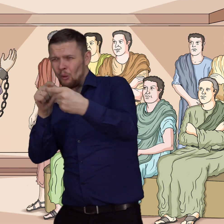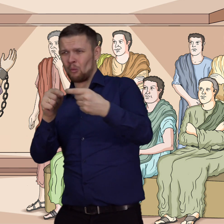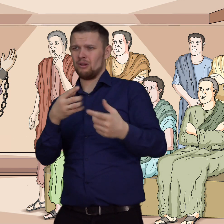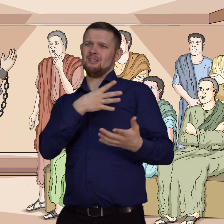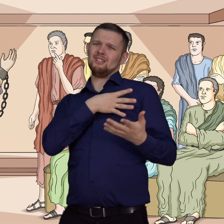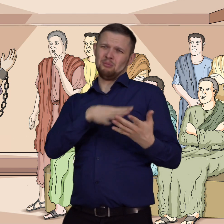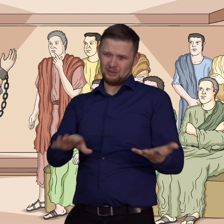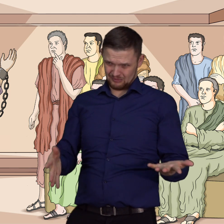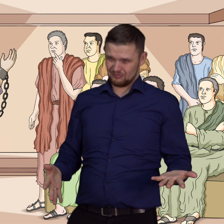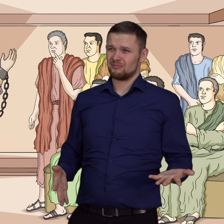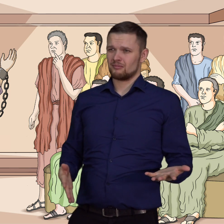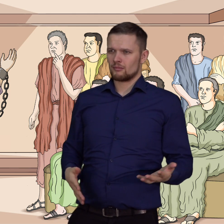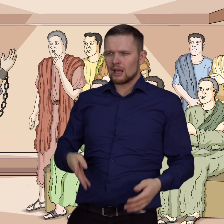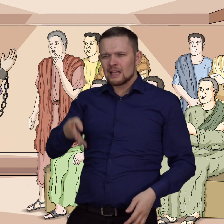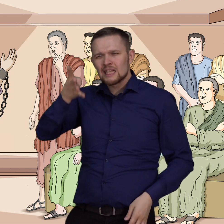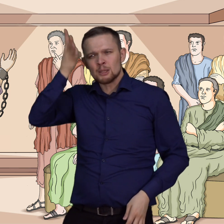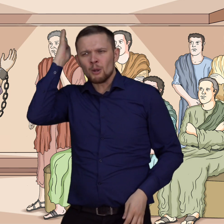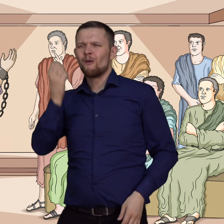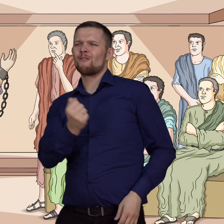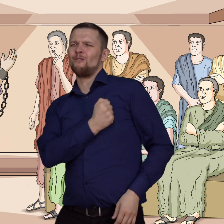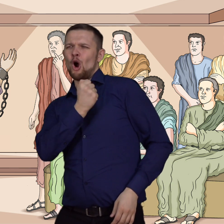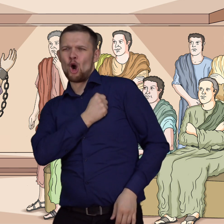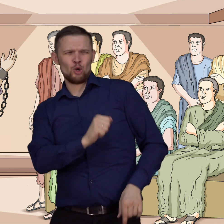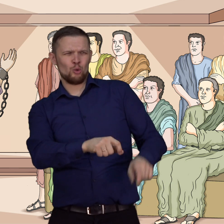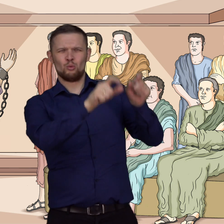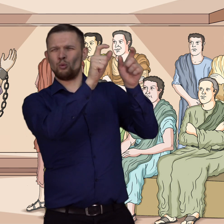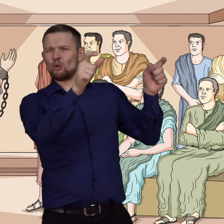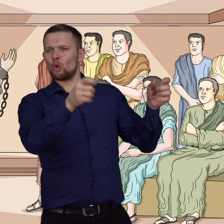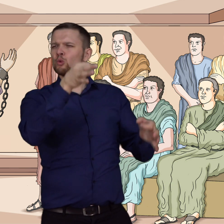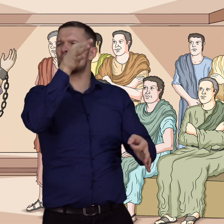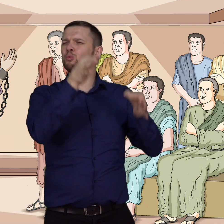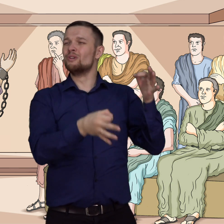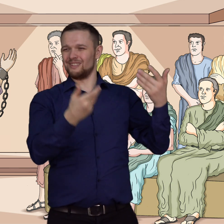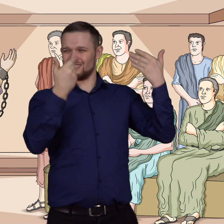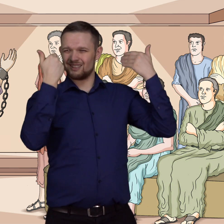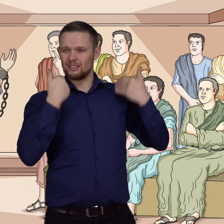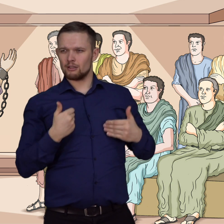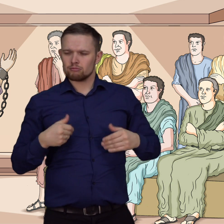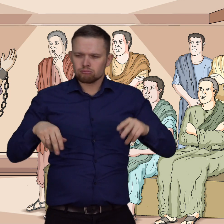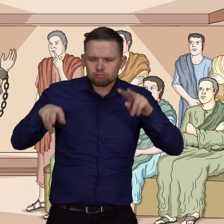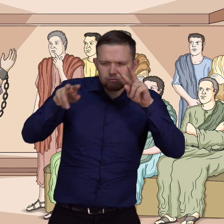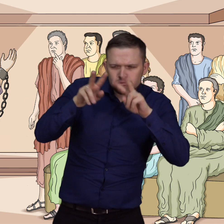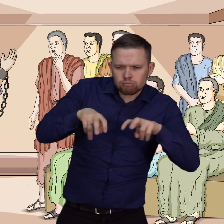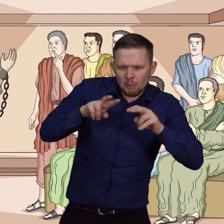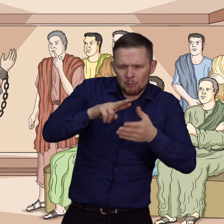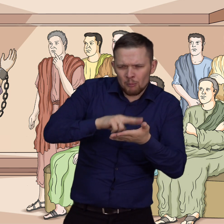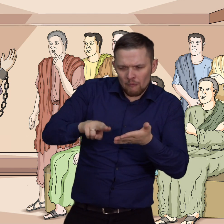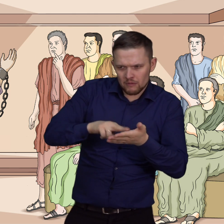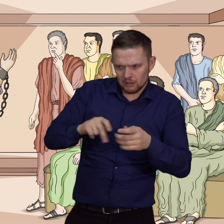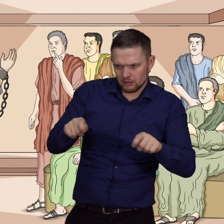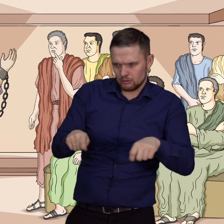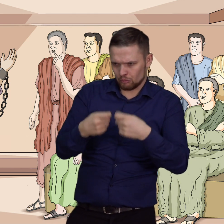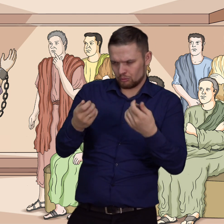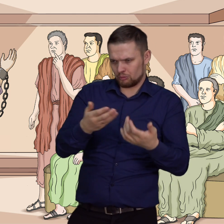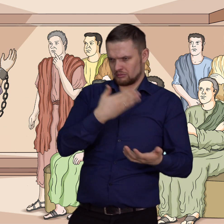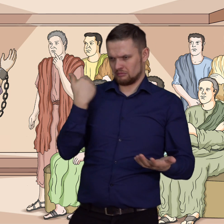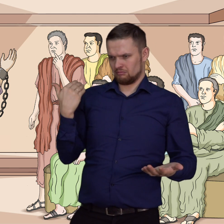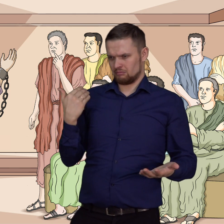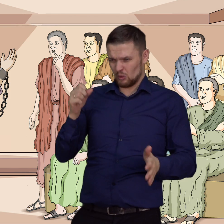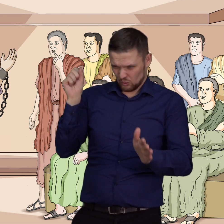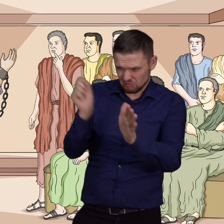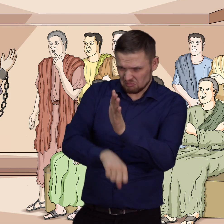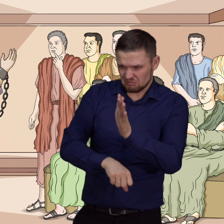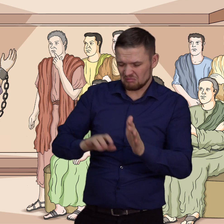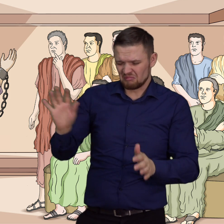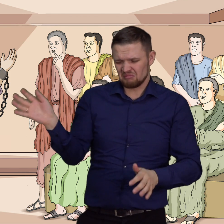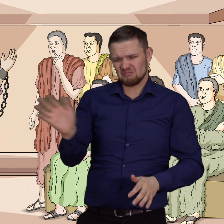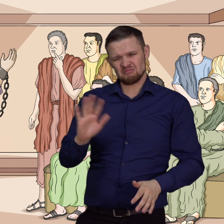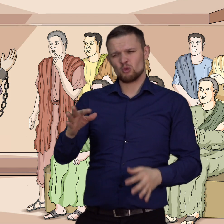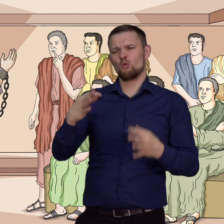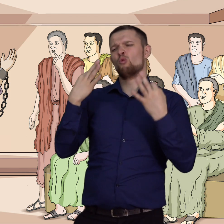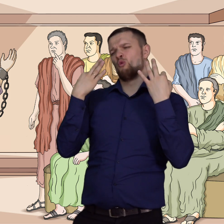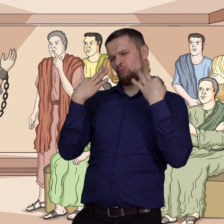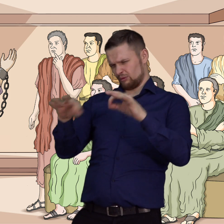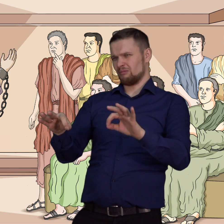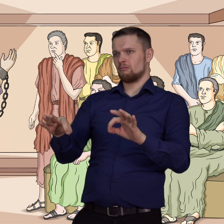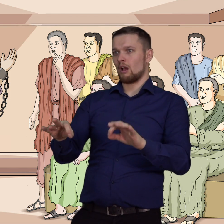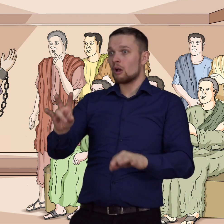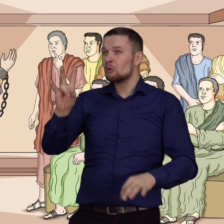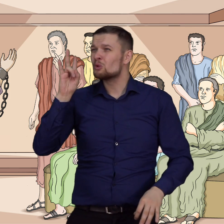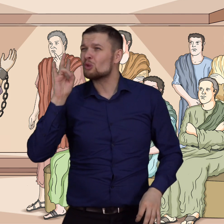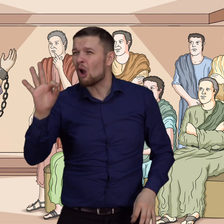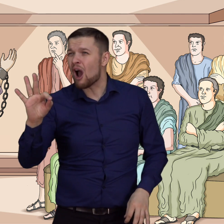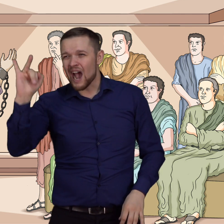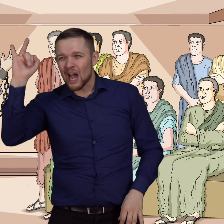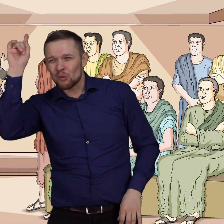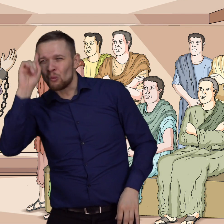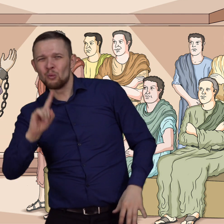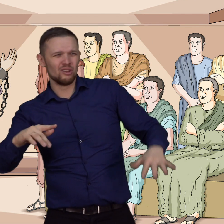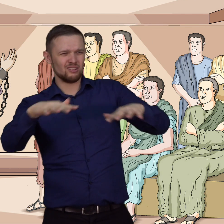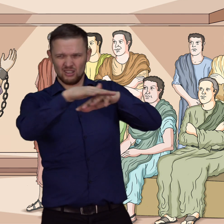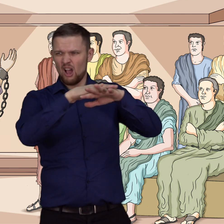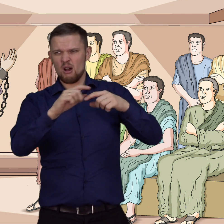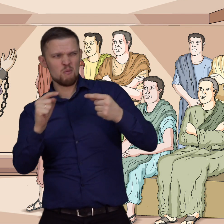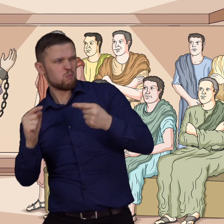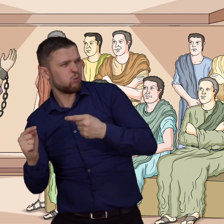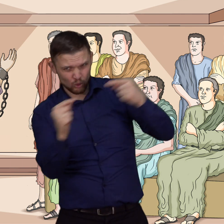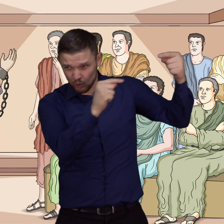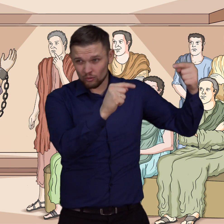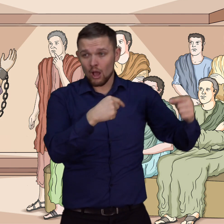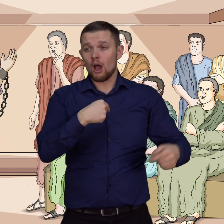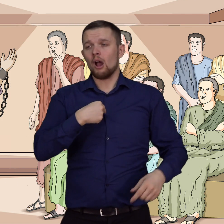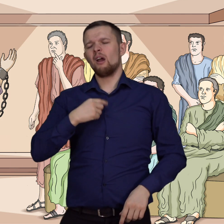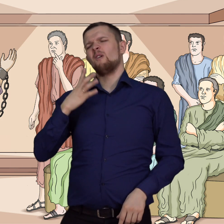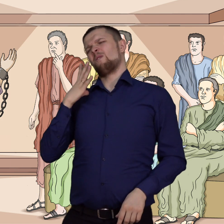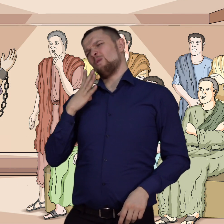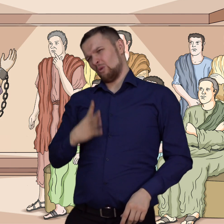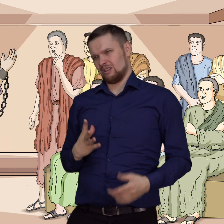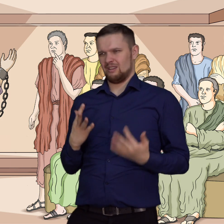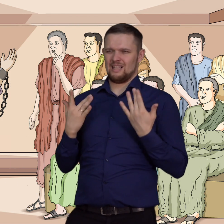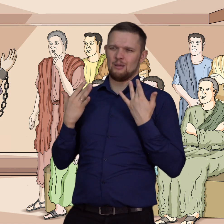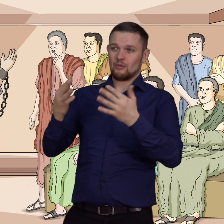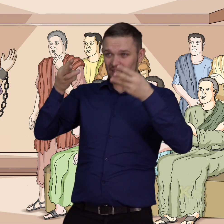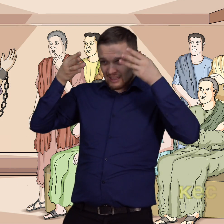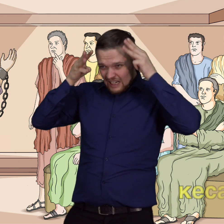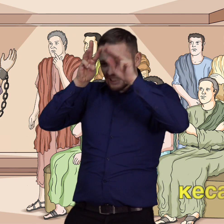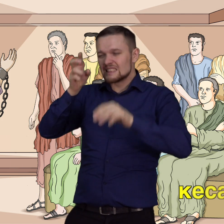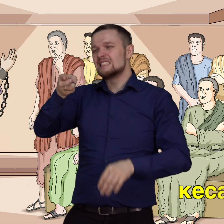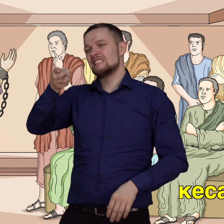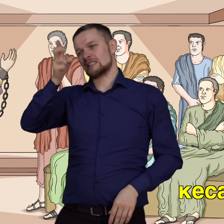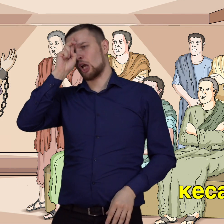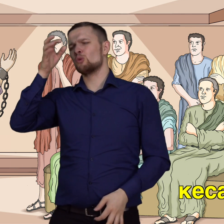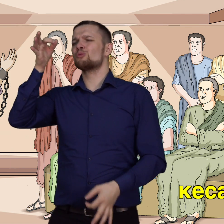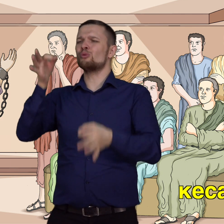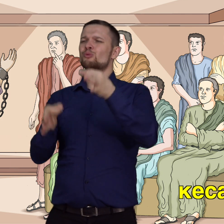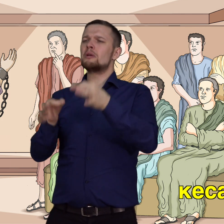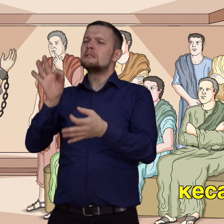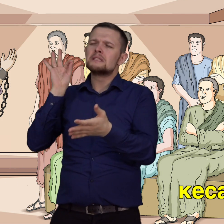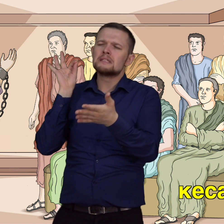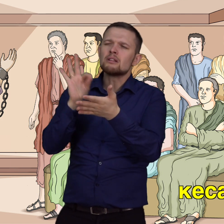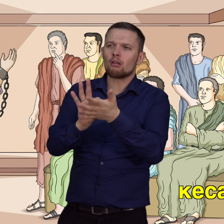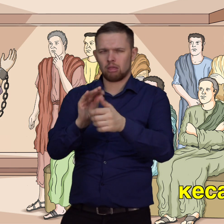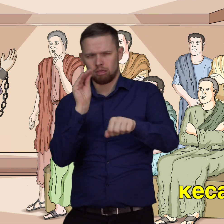They examined me and wanted to release me, because there was no basis for a death sentence against me.